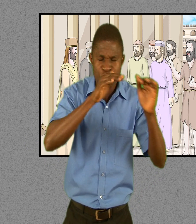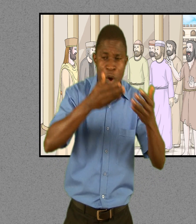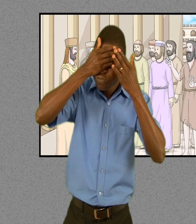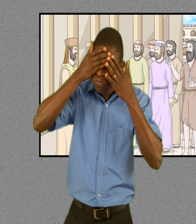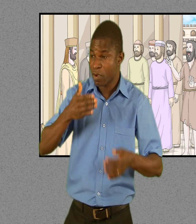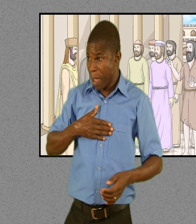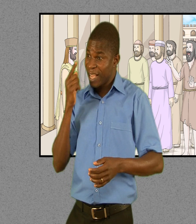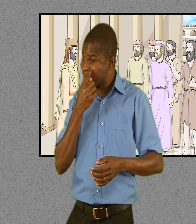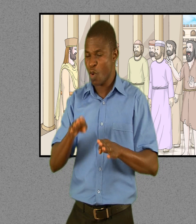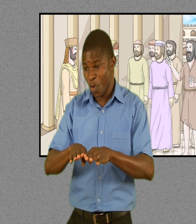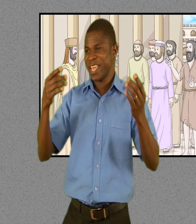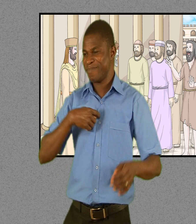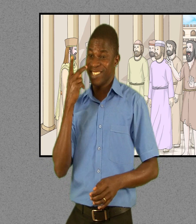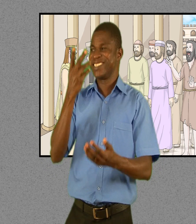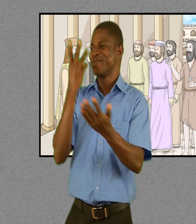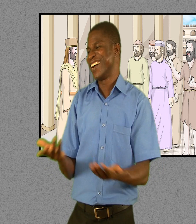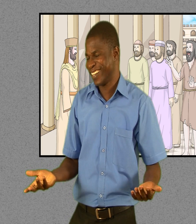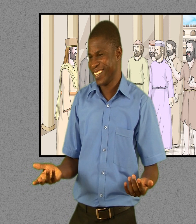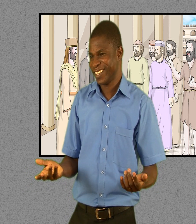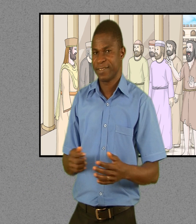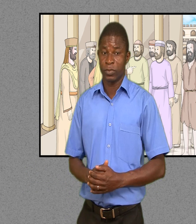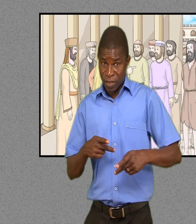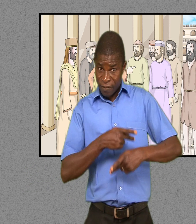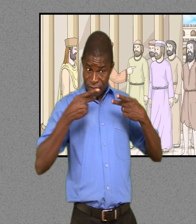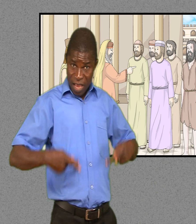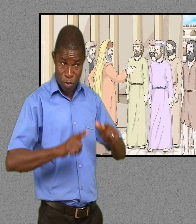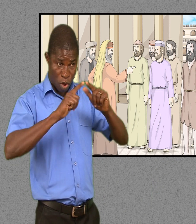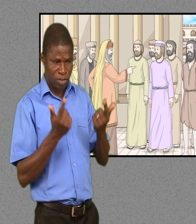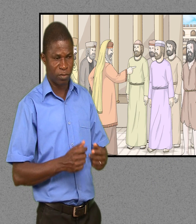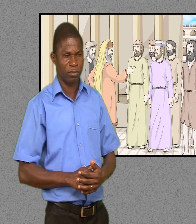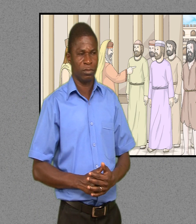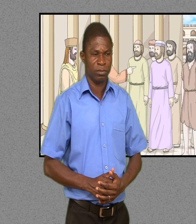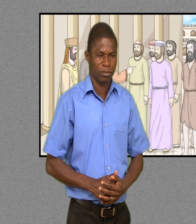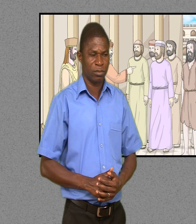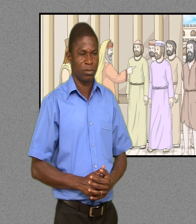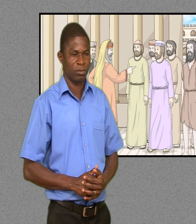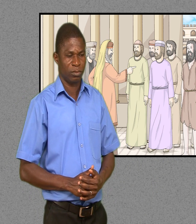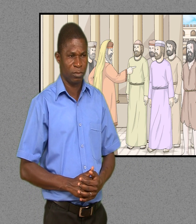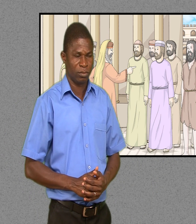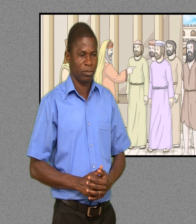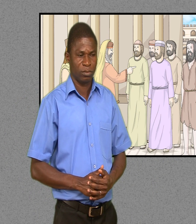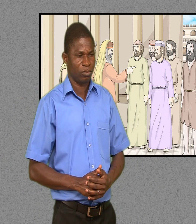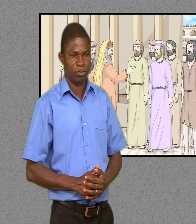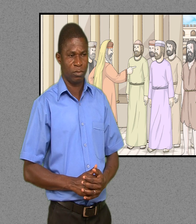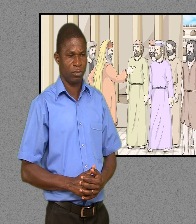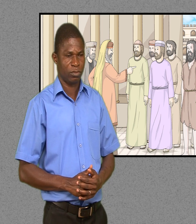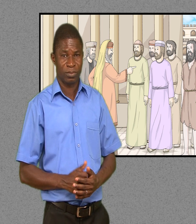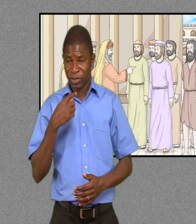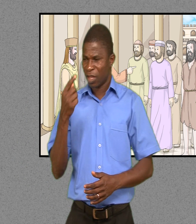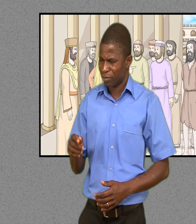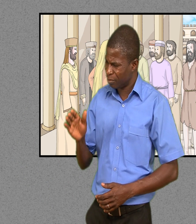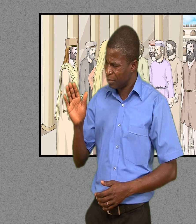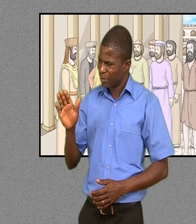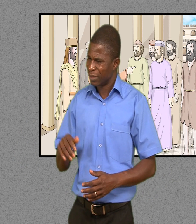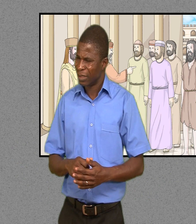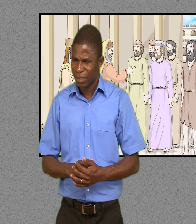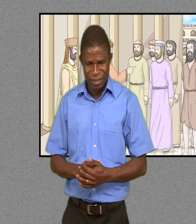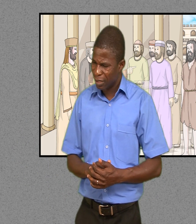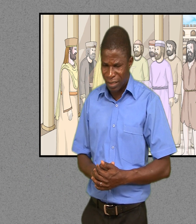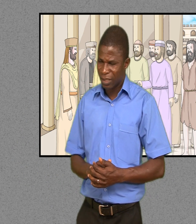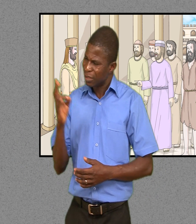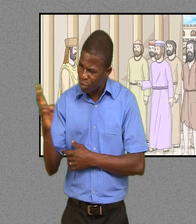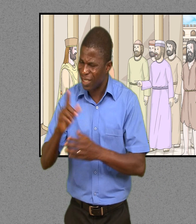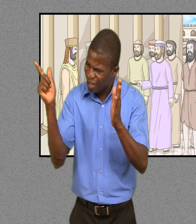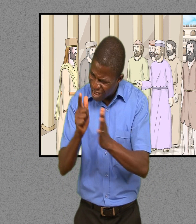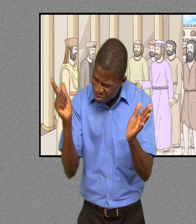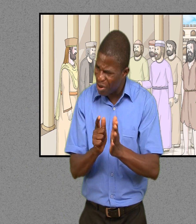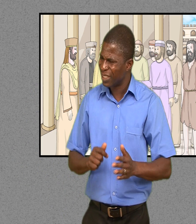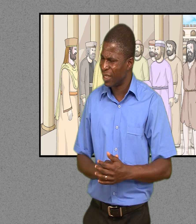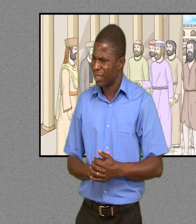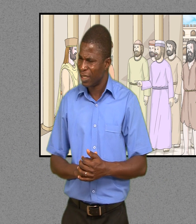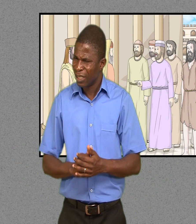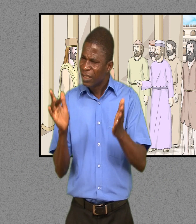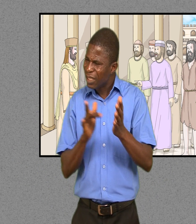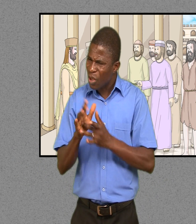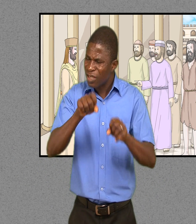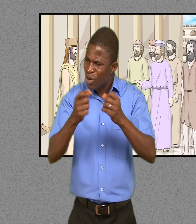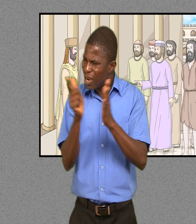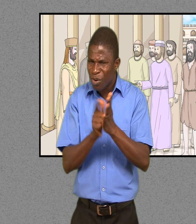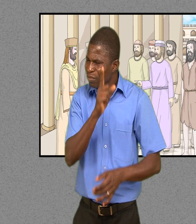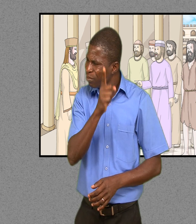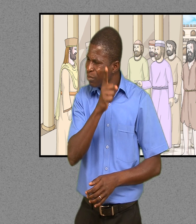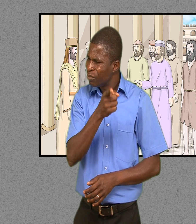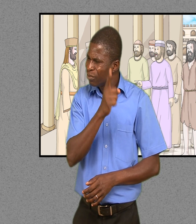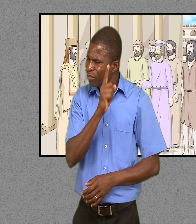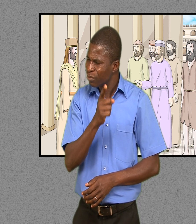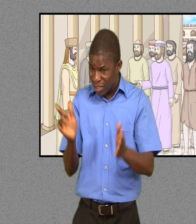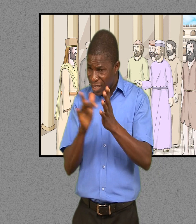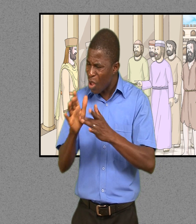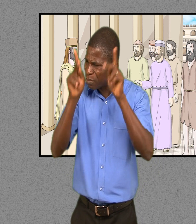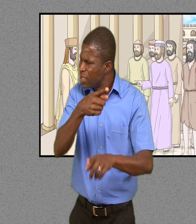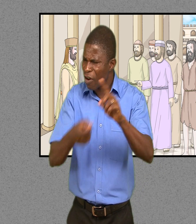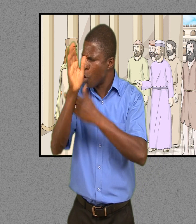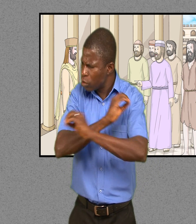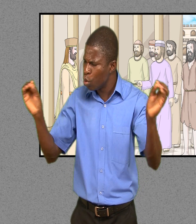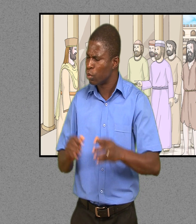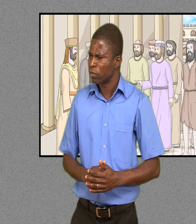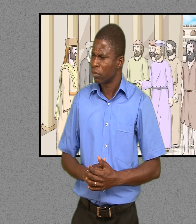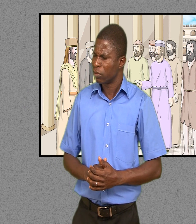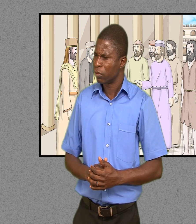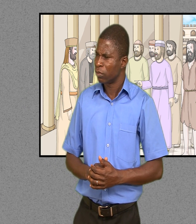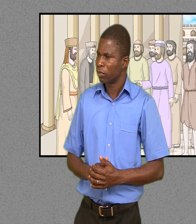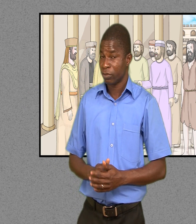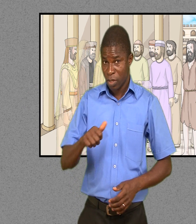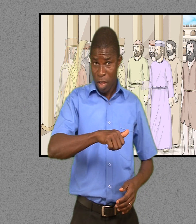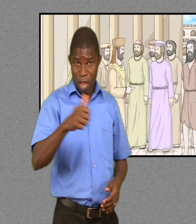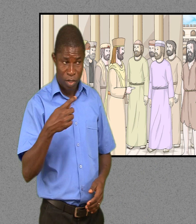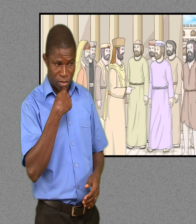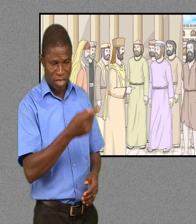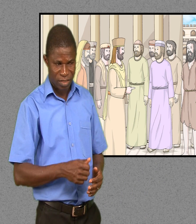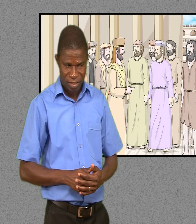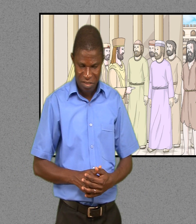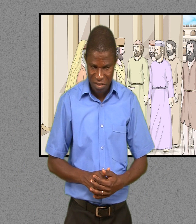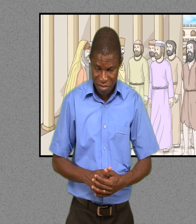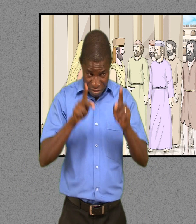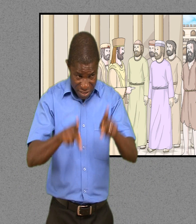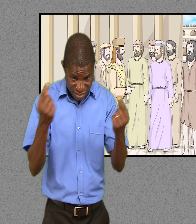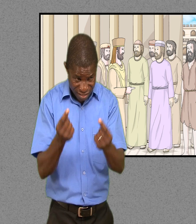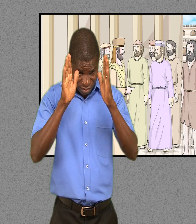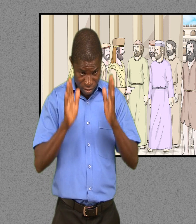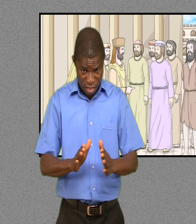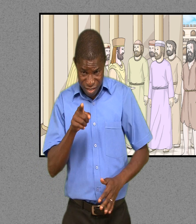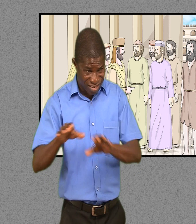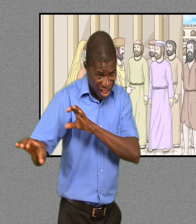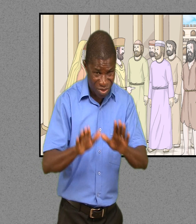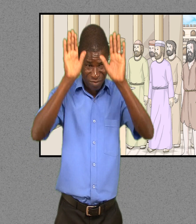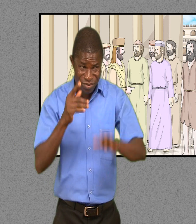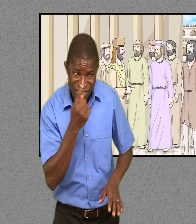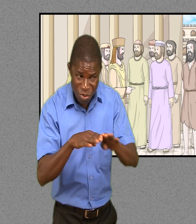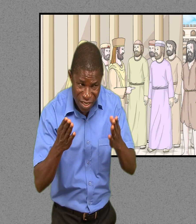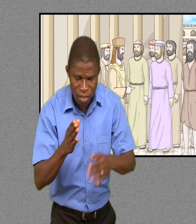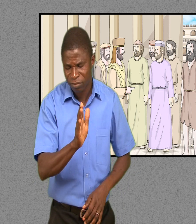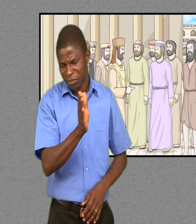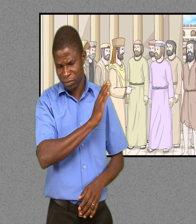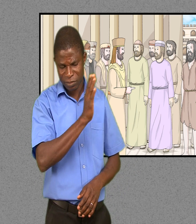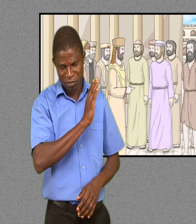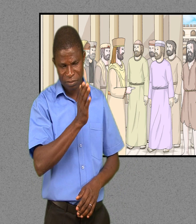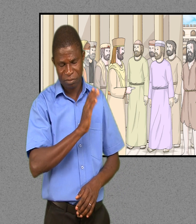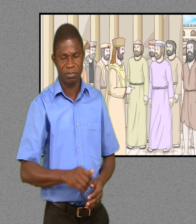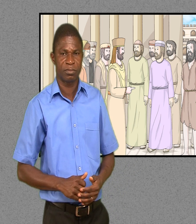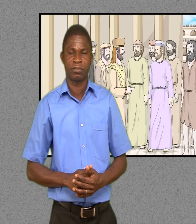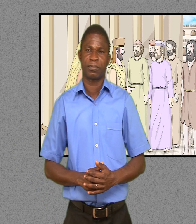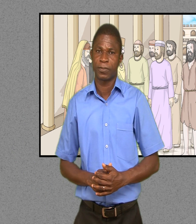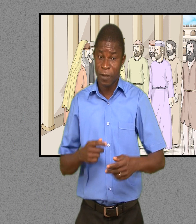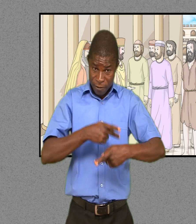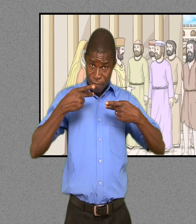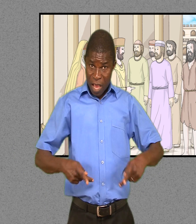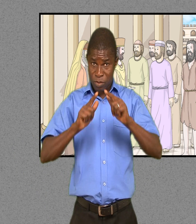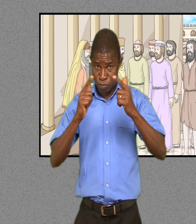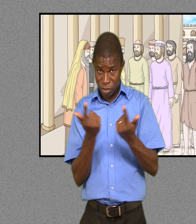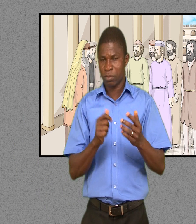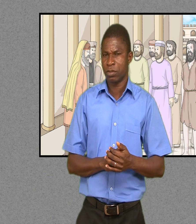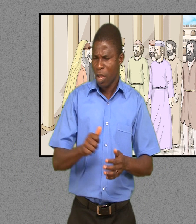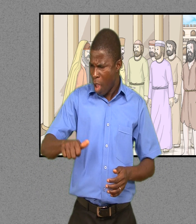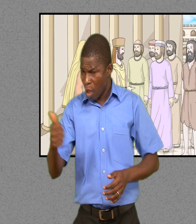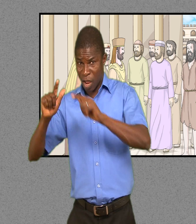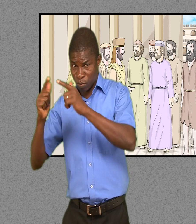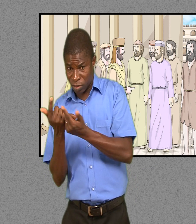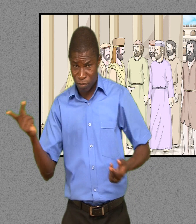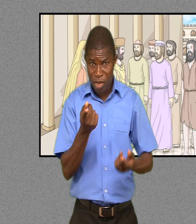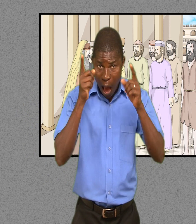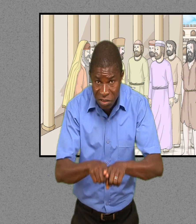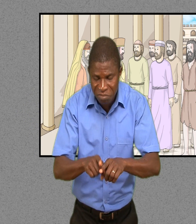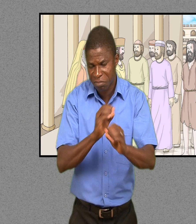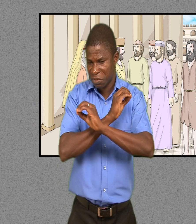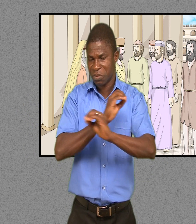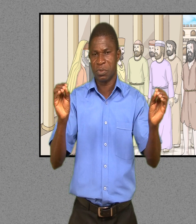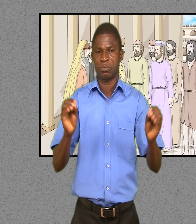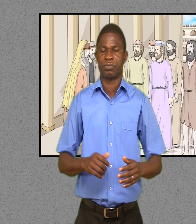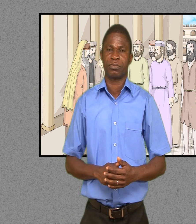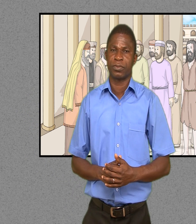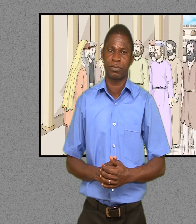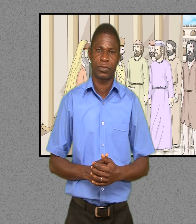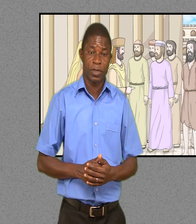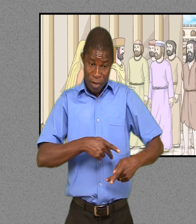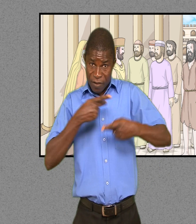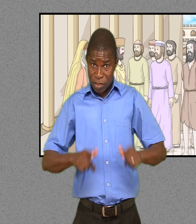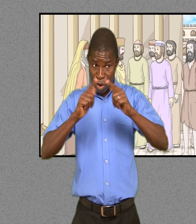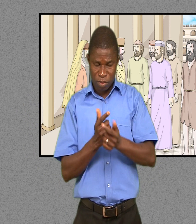Because of this, some of the Pharisees said, “This man is not from God, for He does not keep the Sabbath.” But others said, “How can a sinful man perform such signs?”